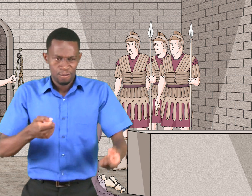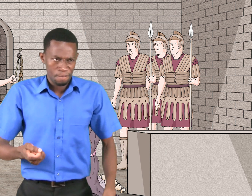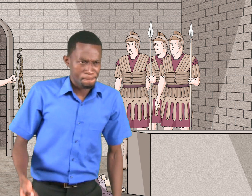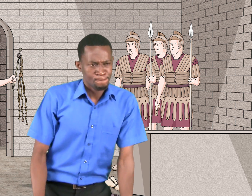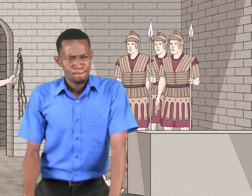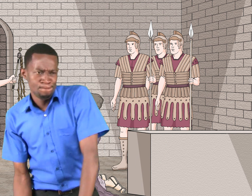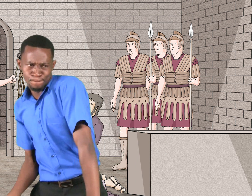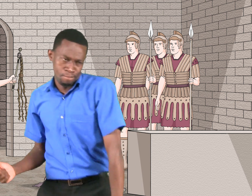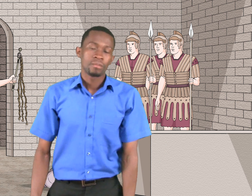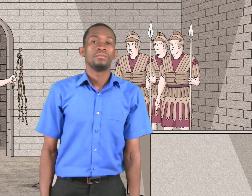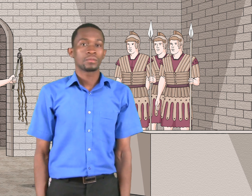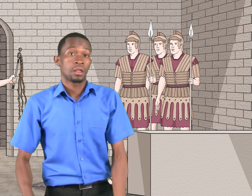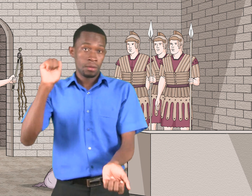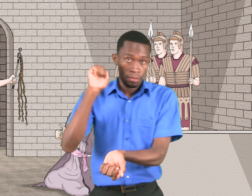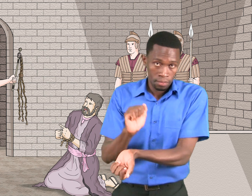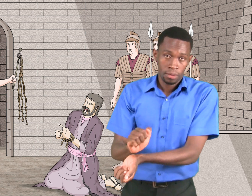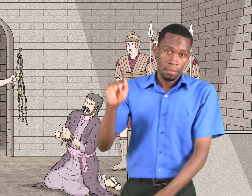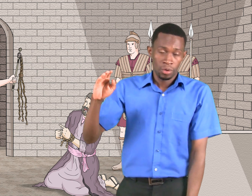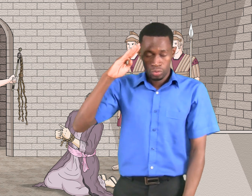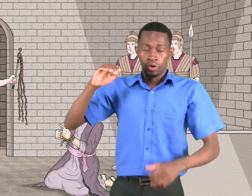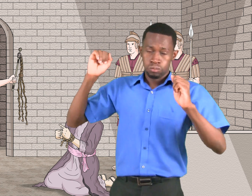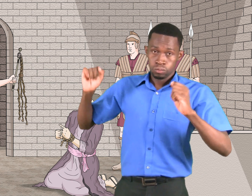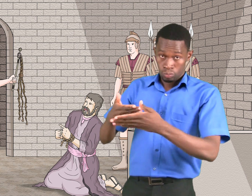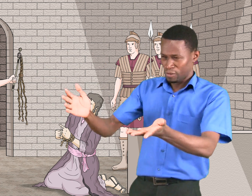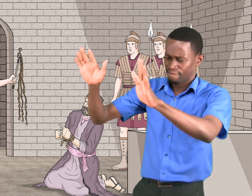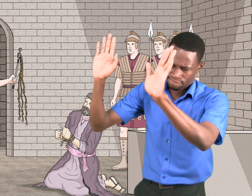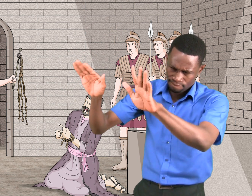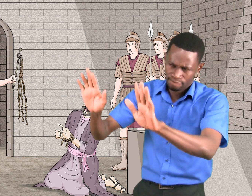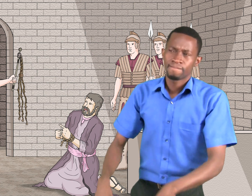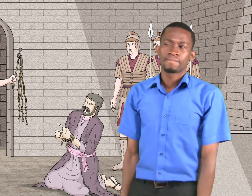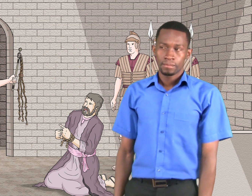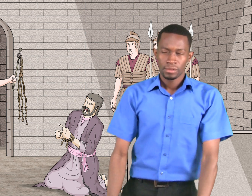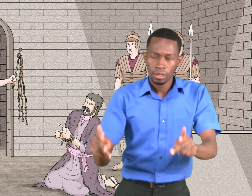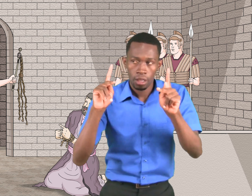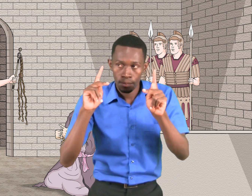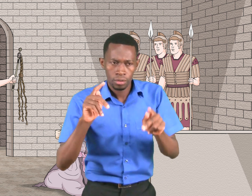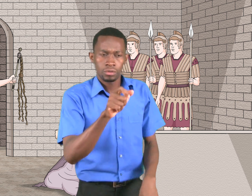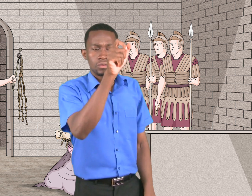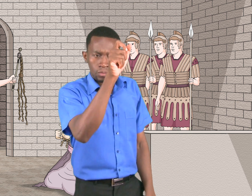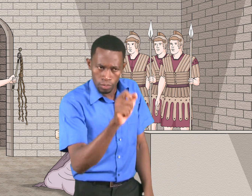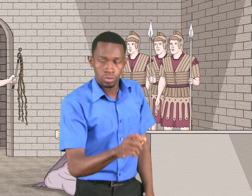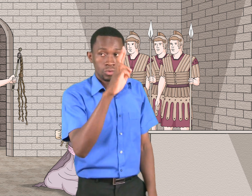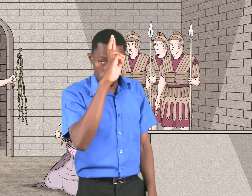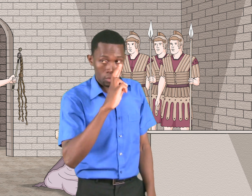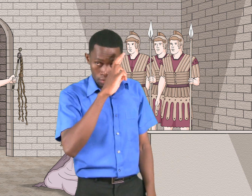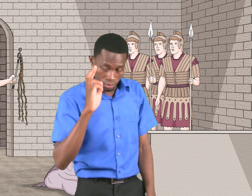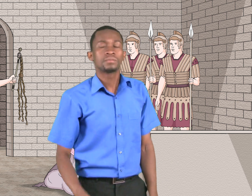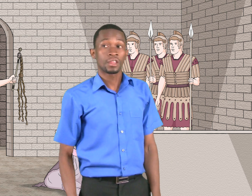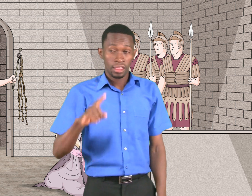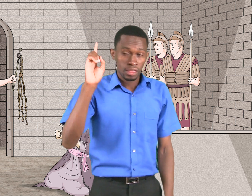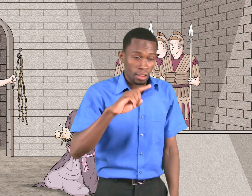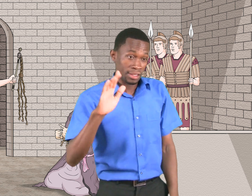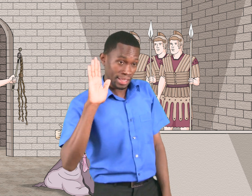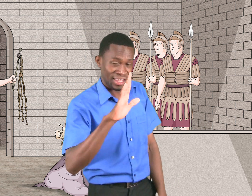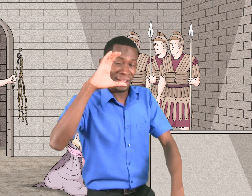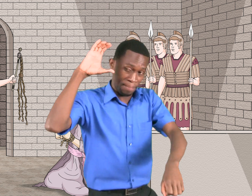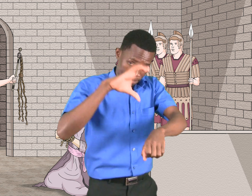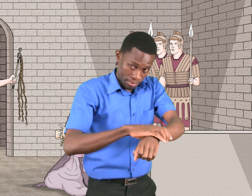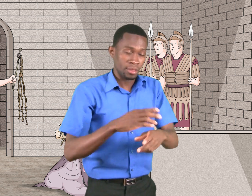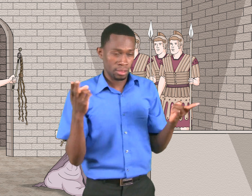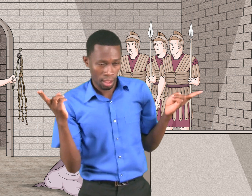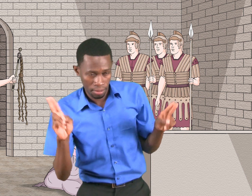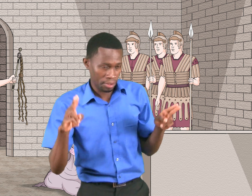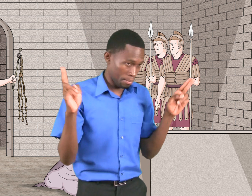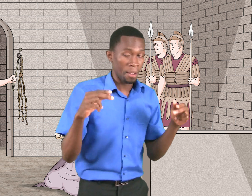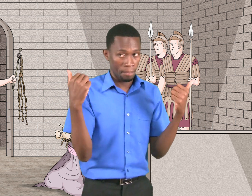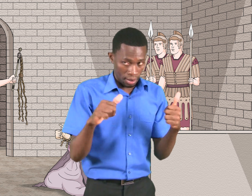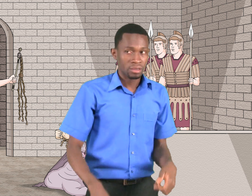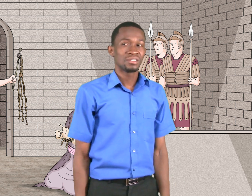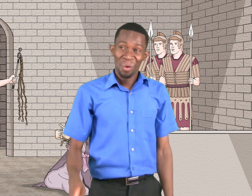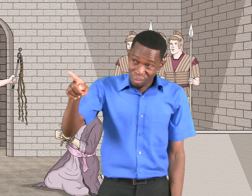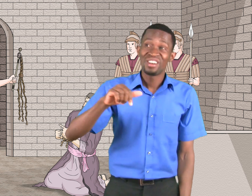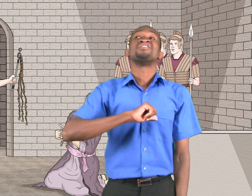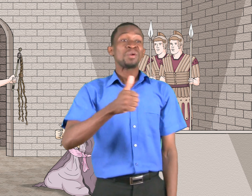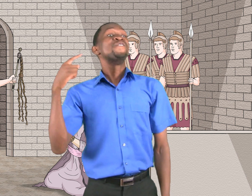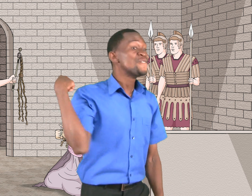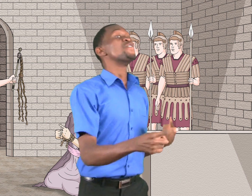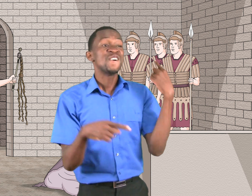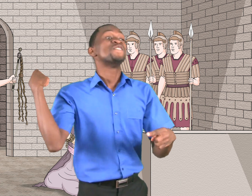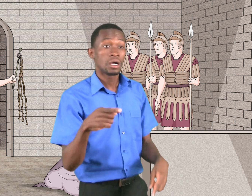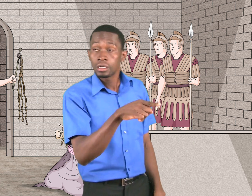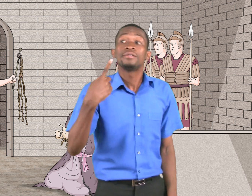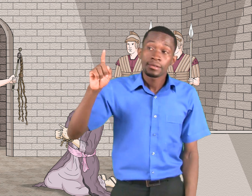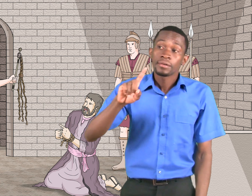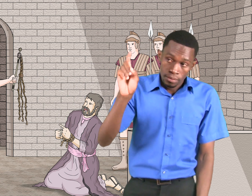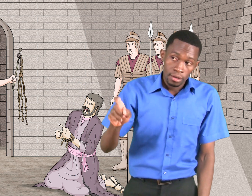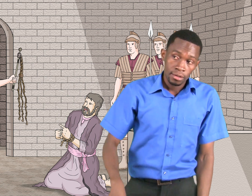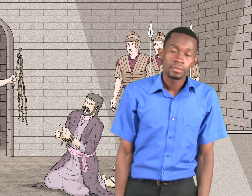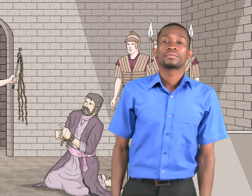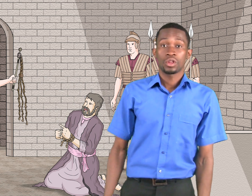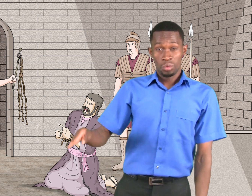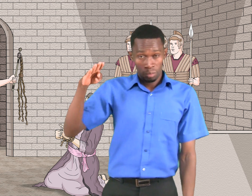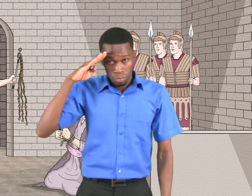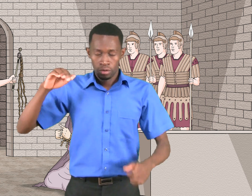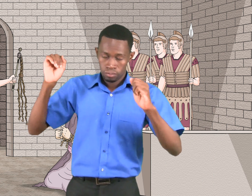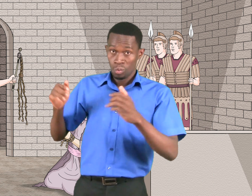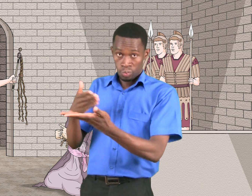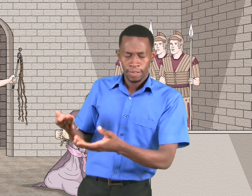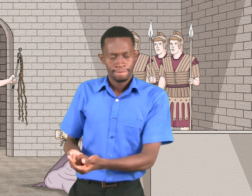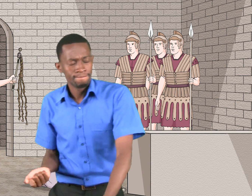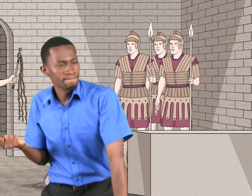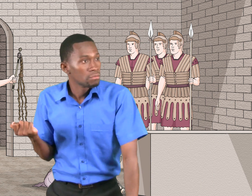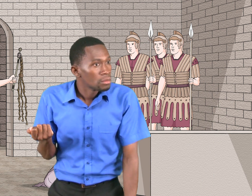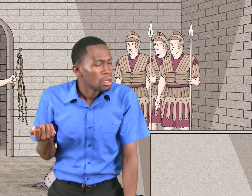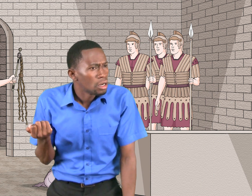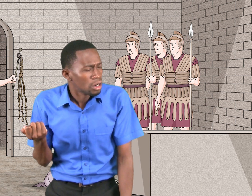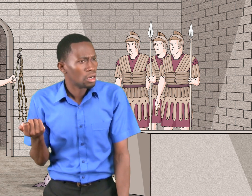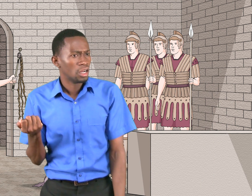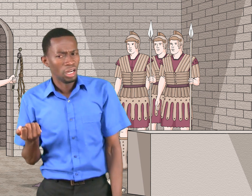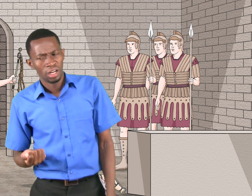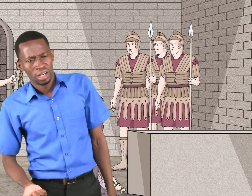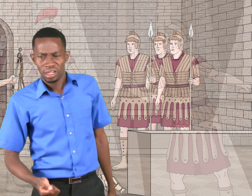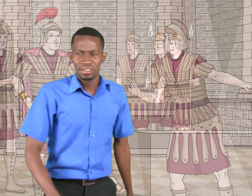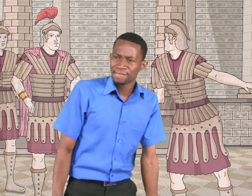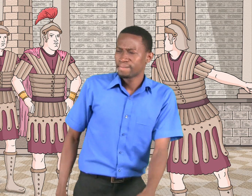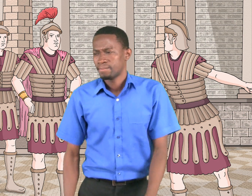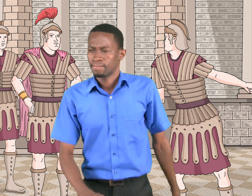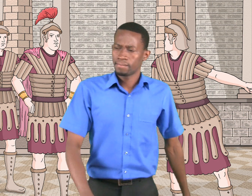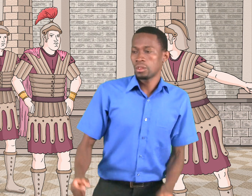But as they stretched him out to strap him down, Paul said to the centurion standing there, “Is it lawful for you to flog a Roman citizen without a trial?”